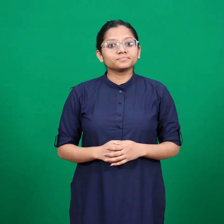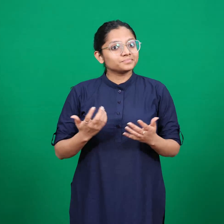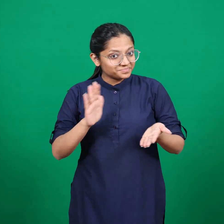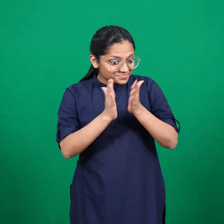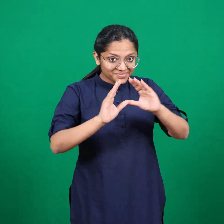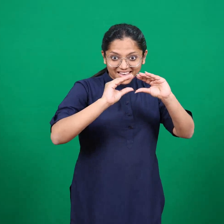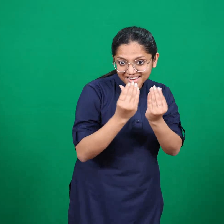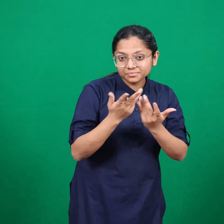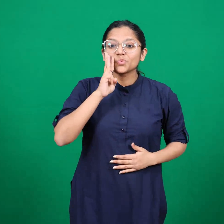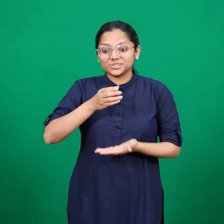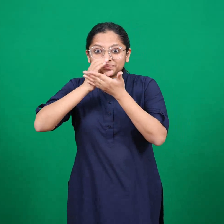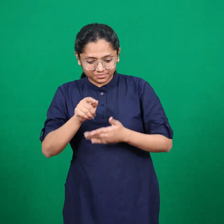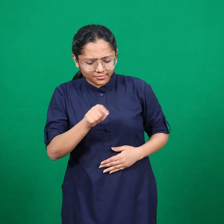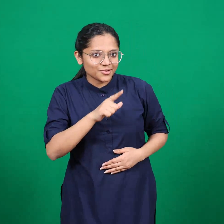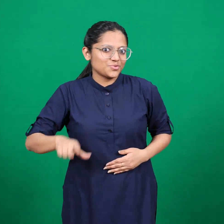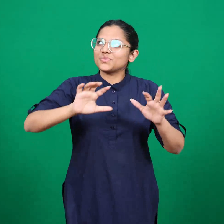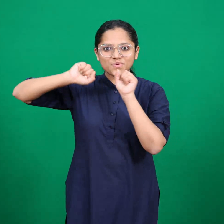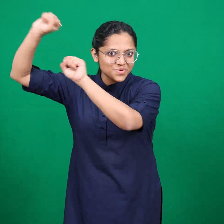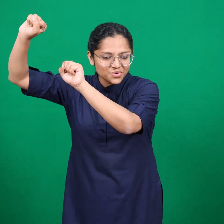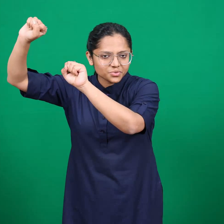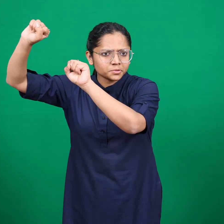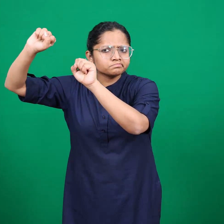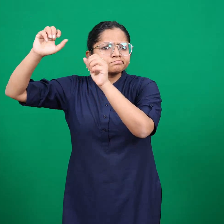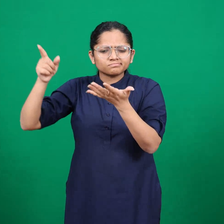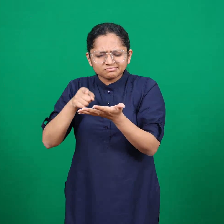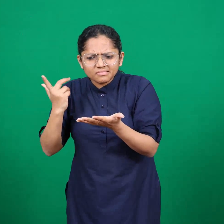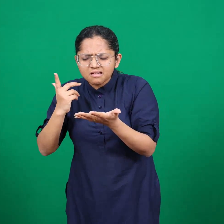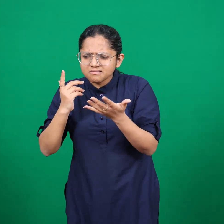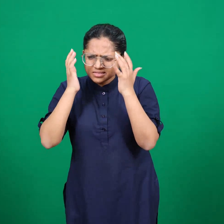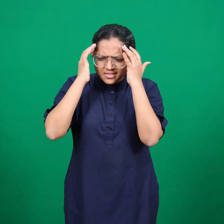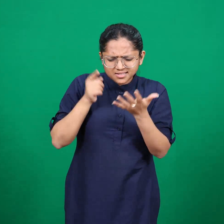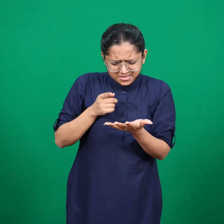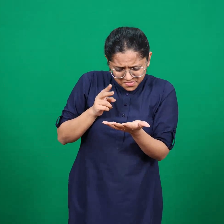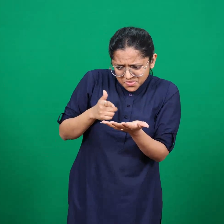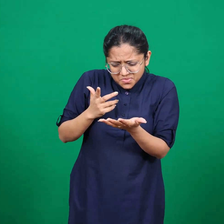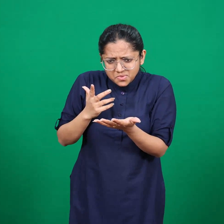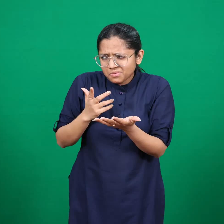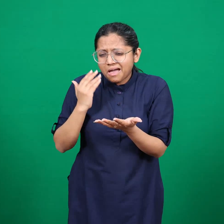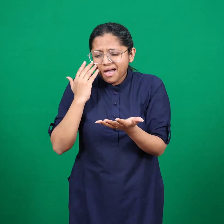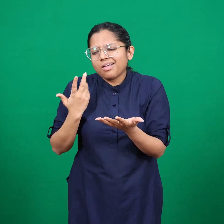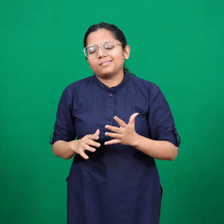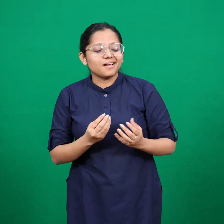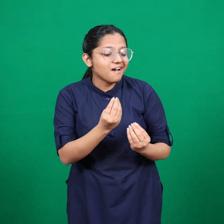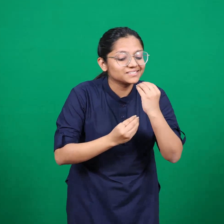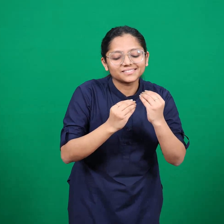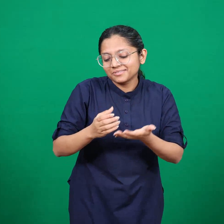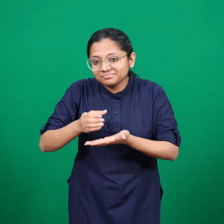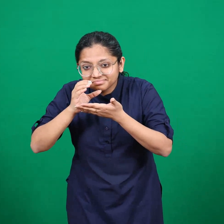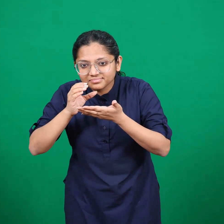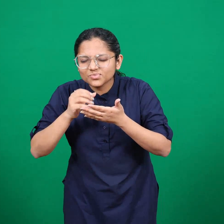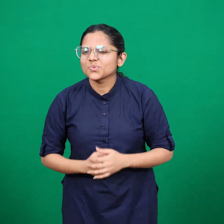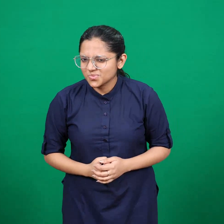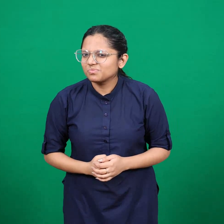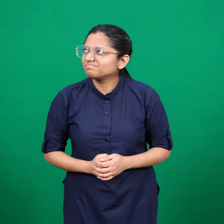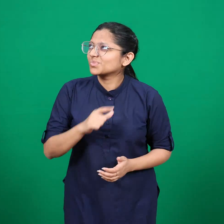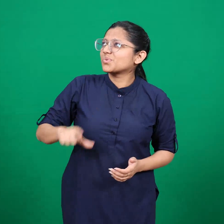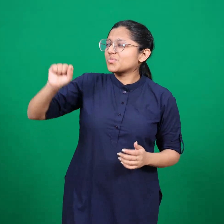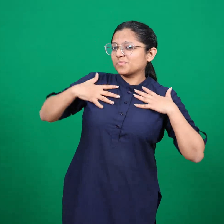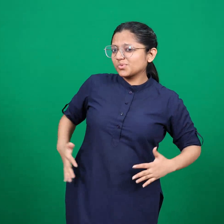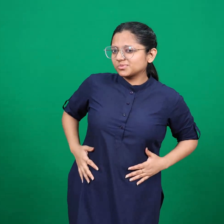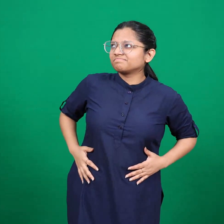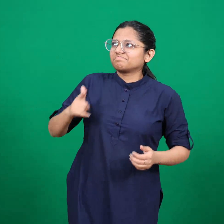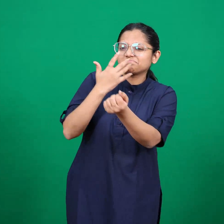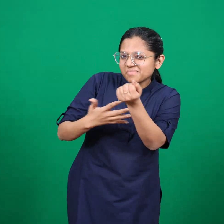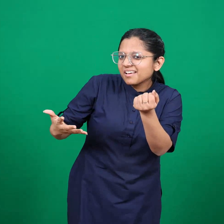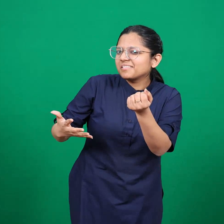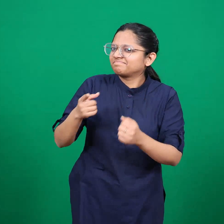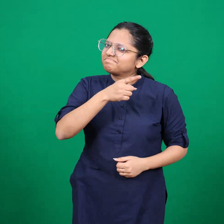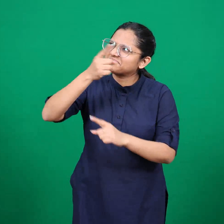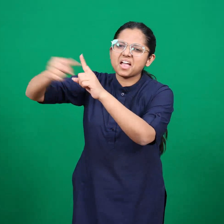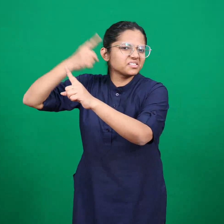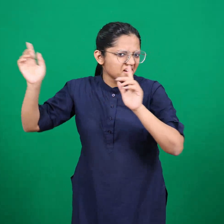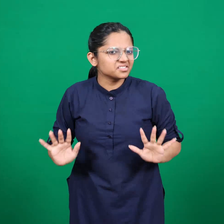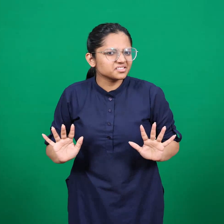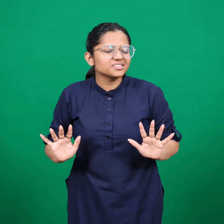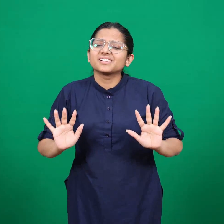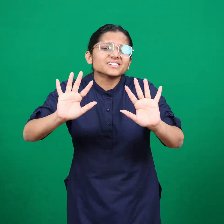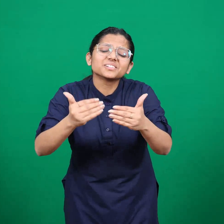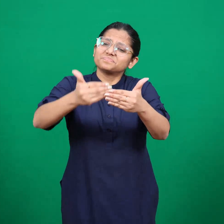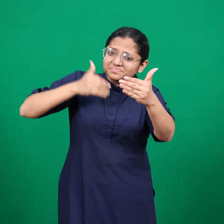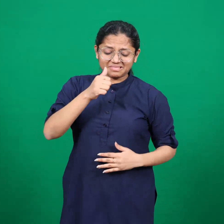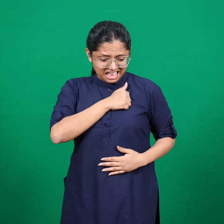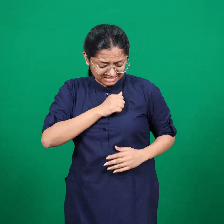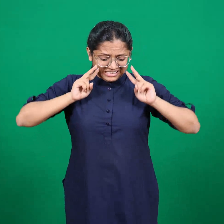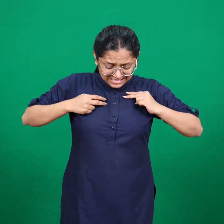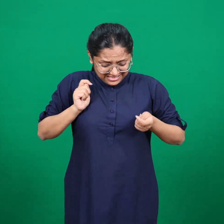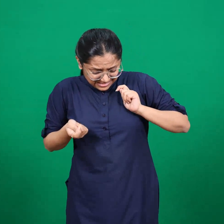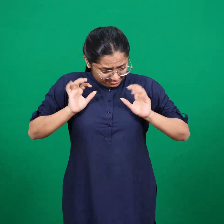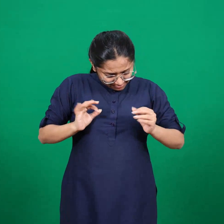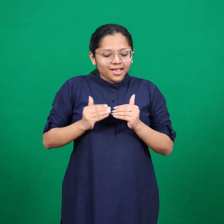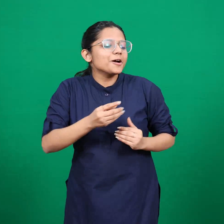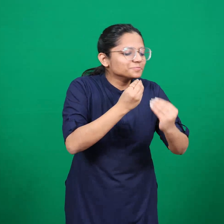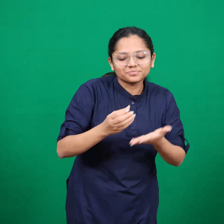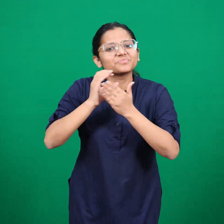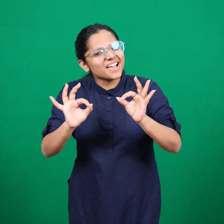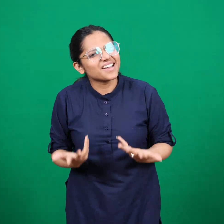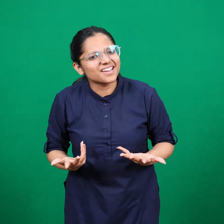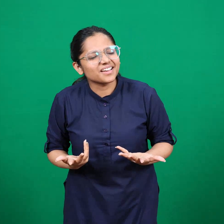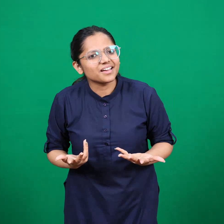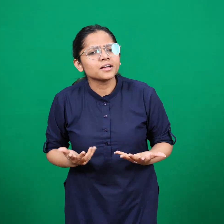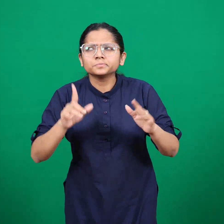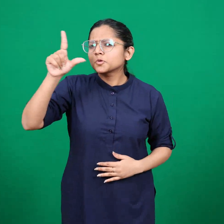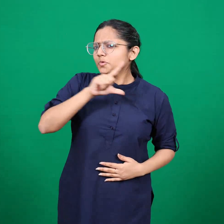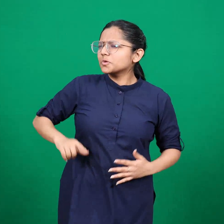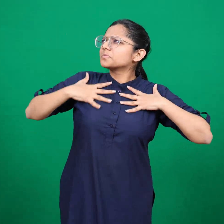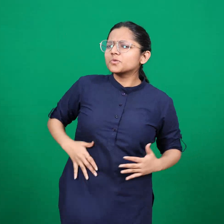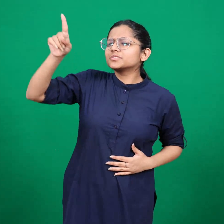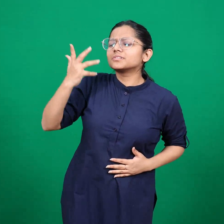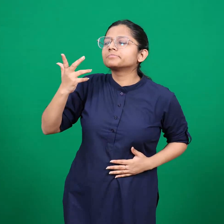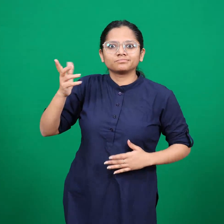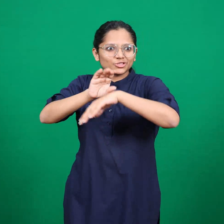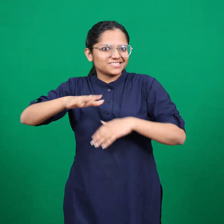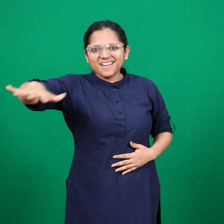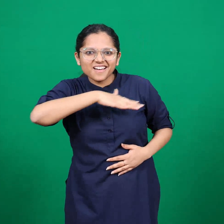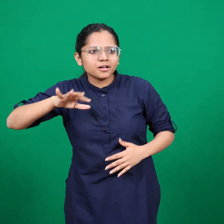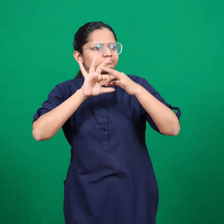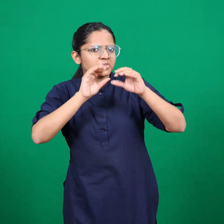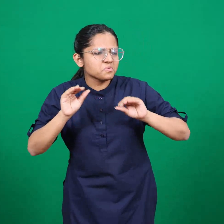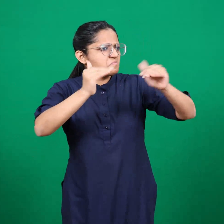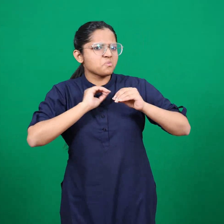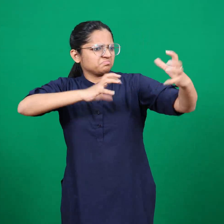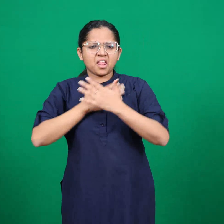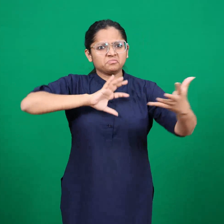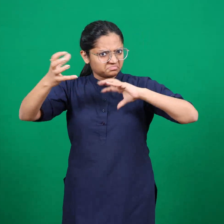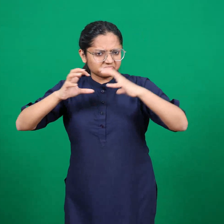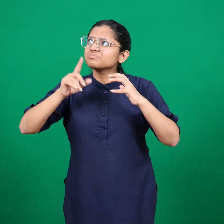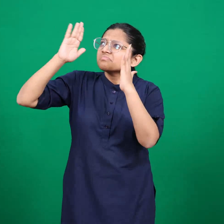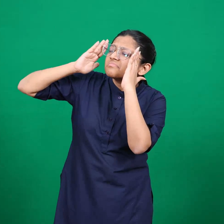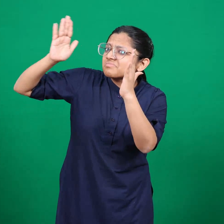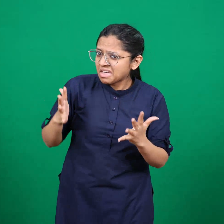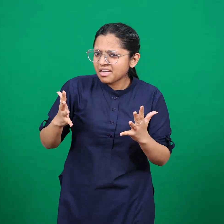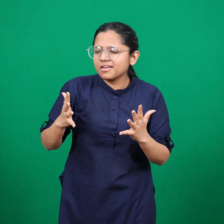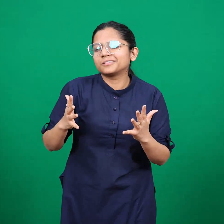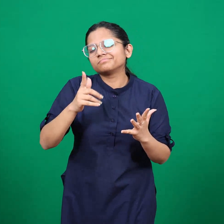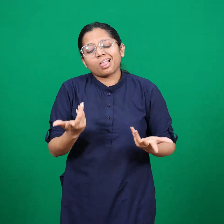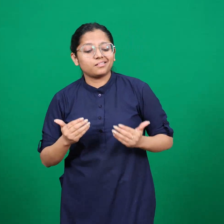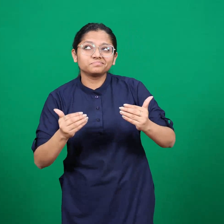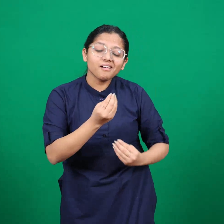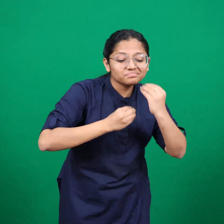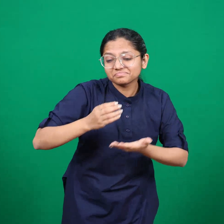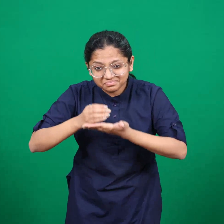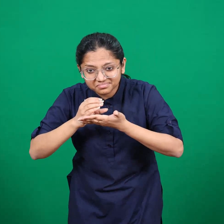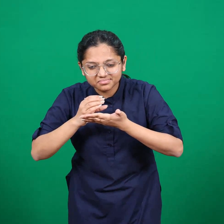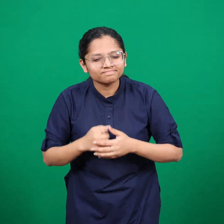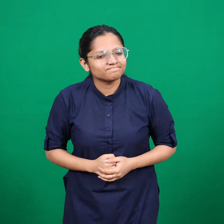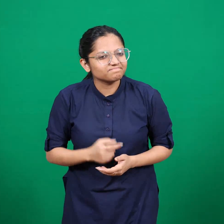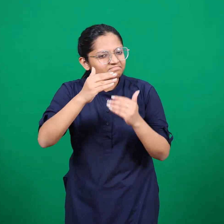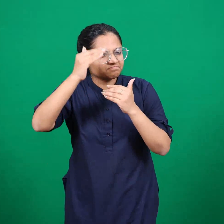Therefore, whoever eats the bread or drinks the cup of the Lord in an unworthy manner will be guilty of sinning against the body and blood of the Lord. Each one must examine himself before he eats of the bread and drinks of the cup.